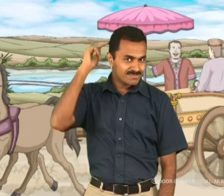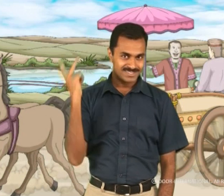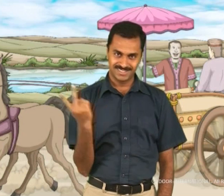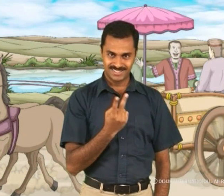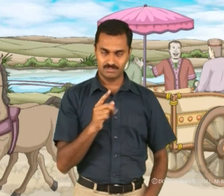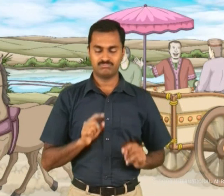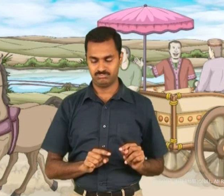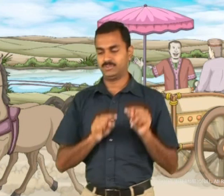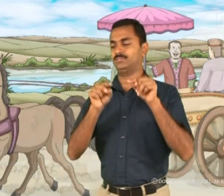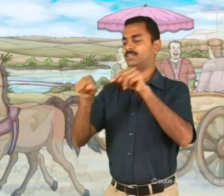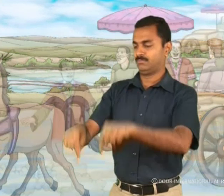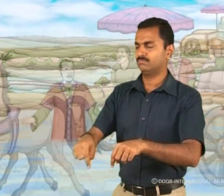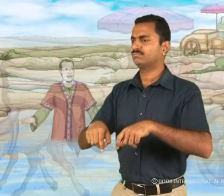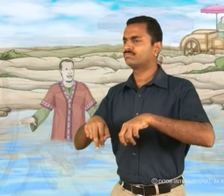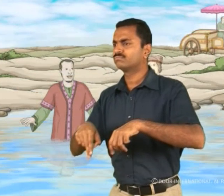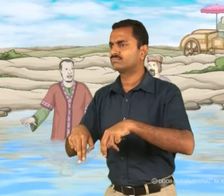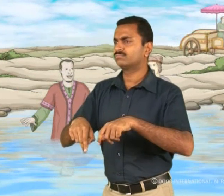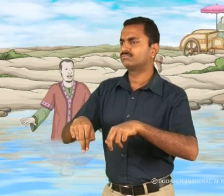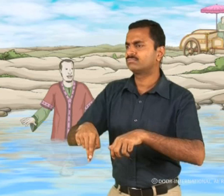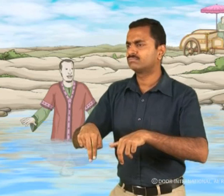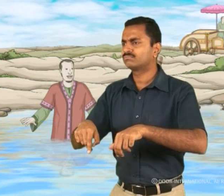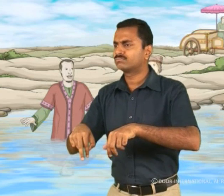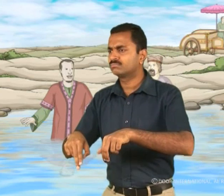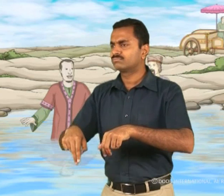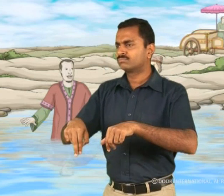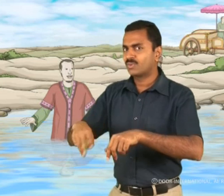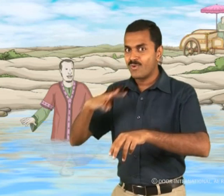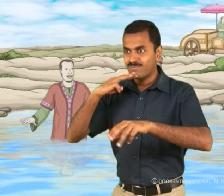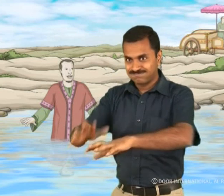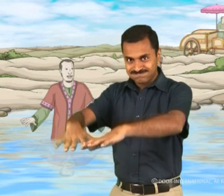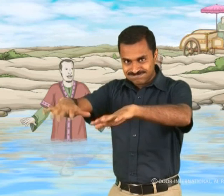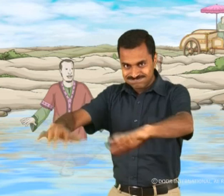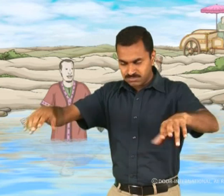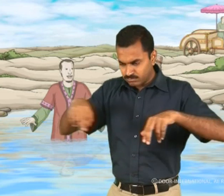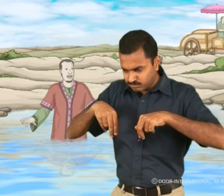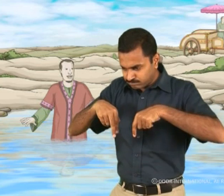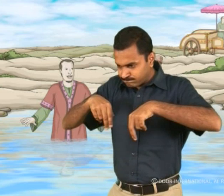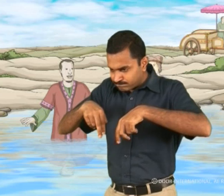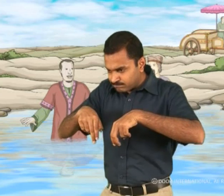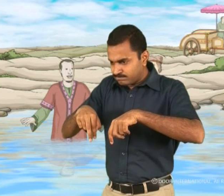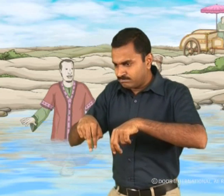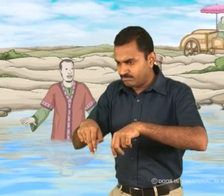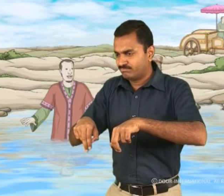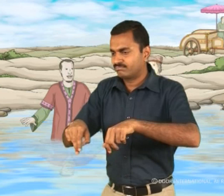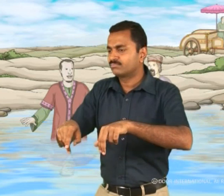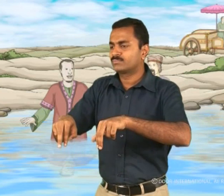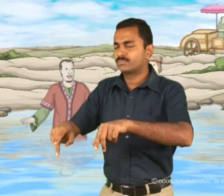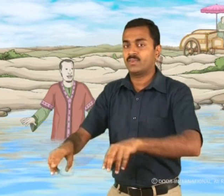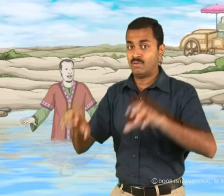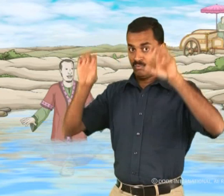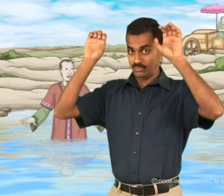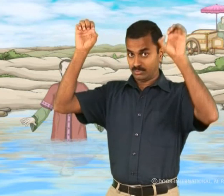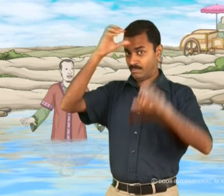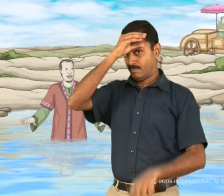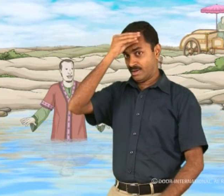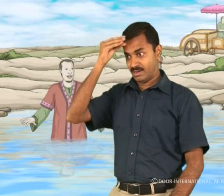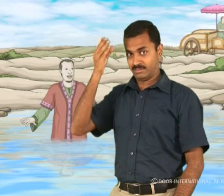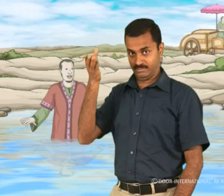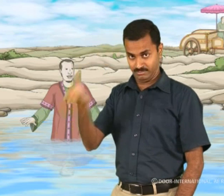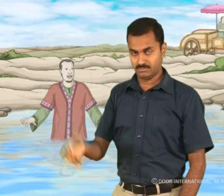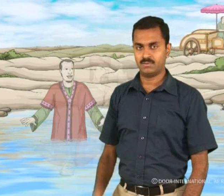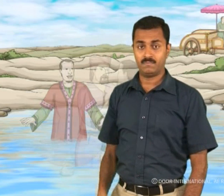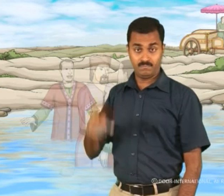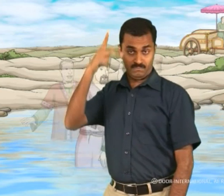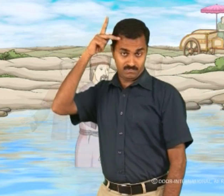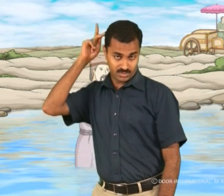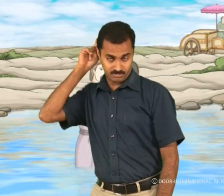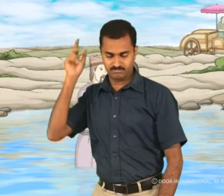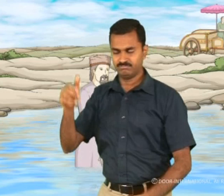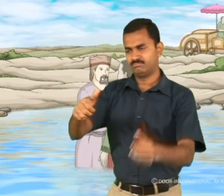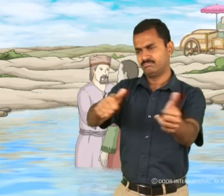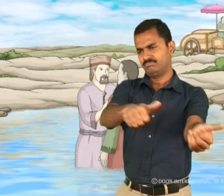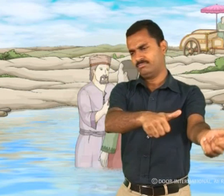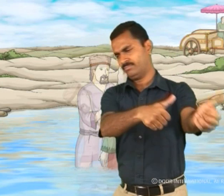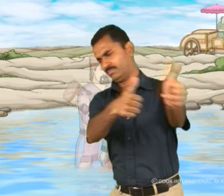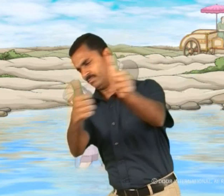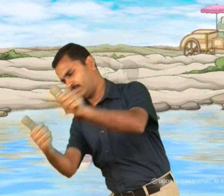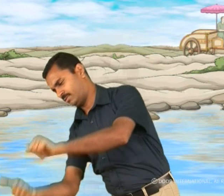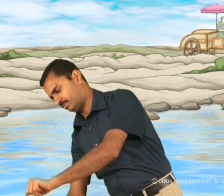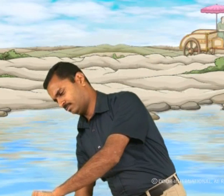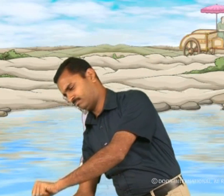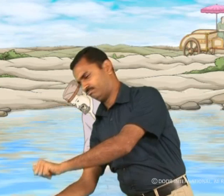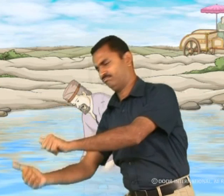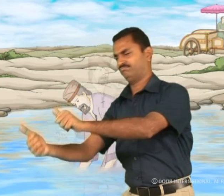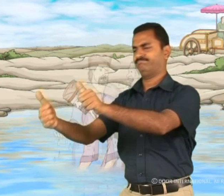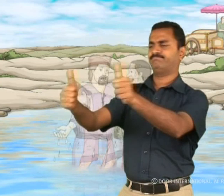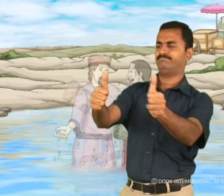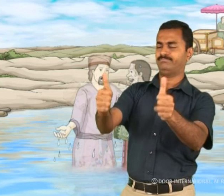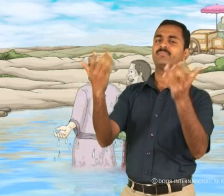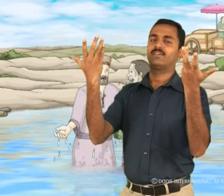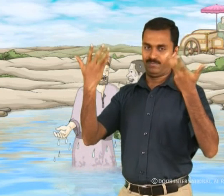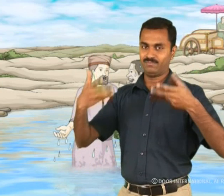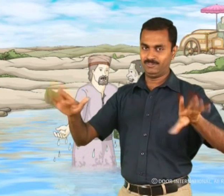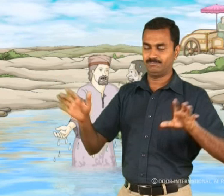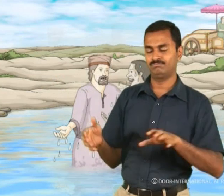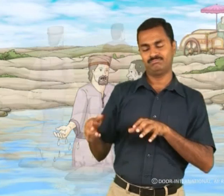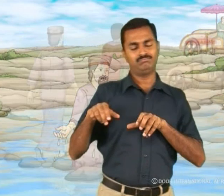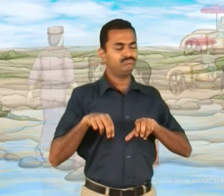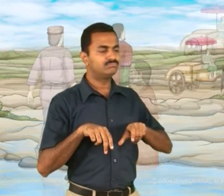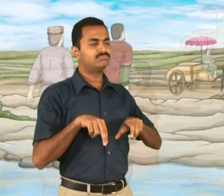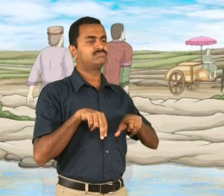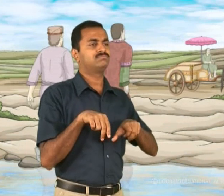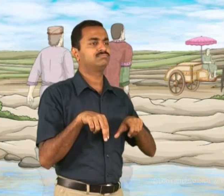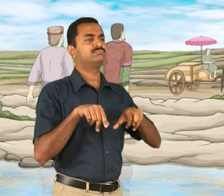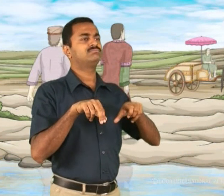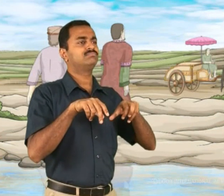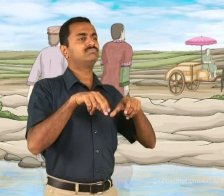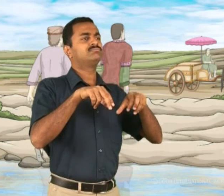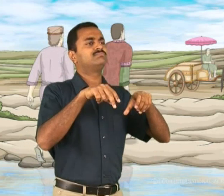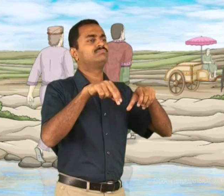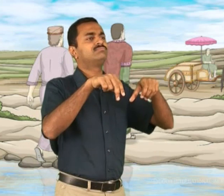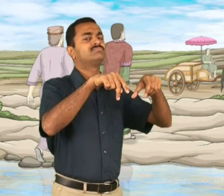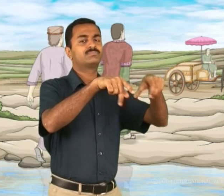Then both Philip and the eunuch went down into the water, and Philip baptized him.